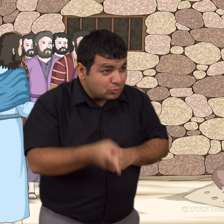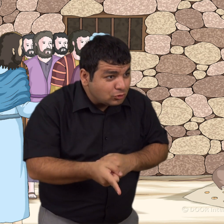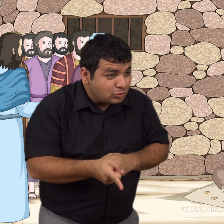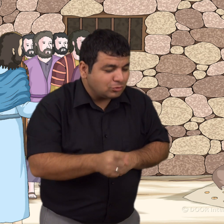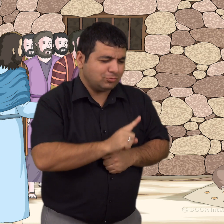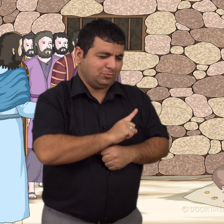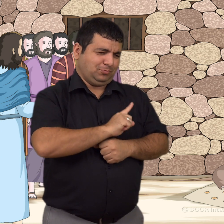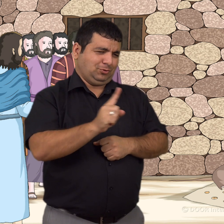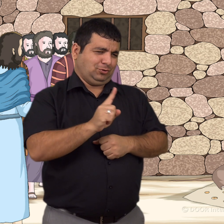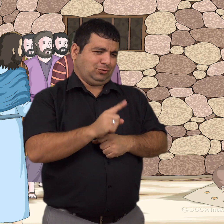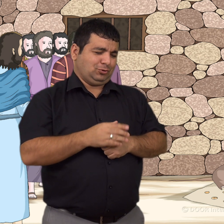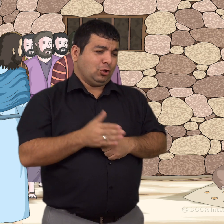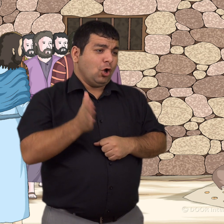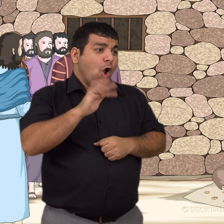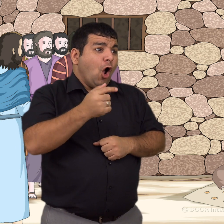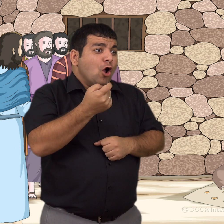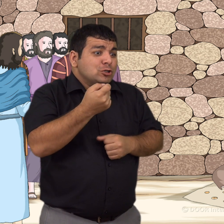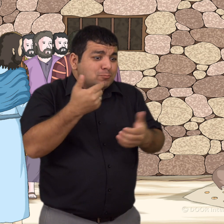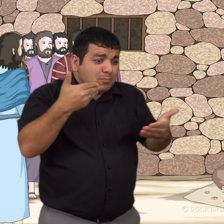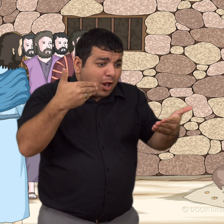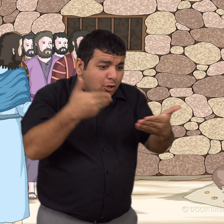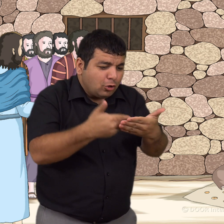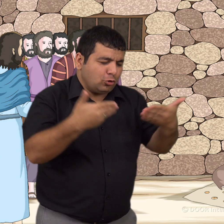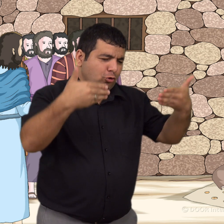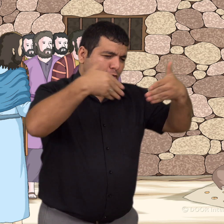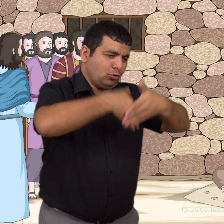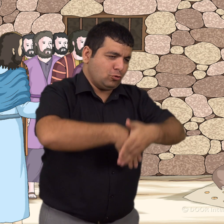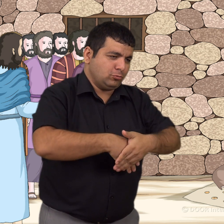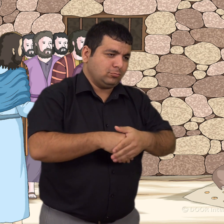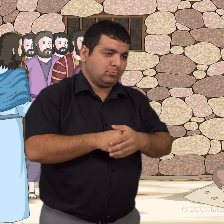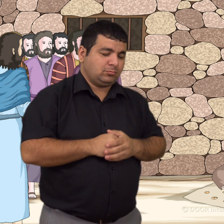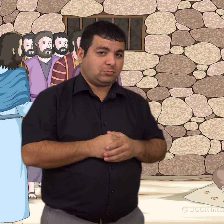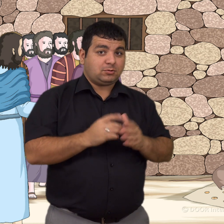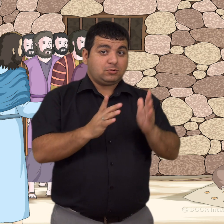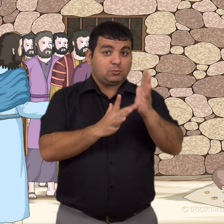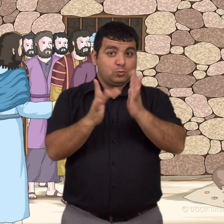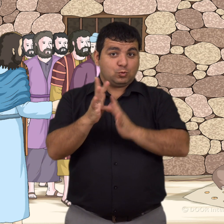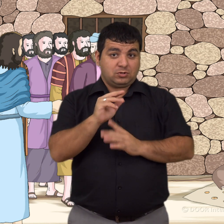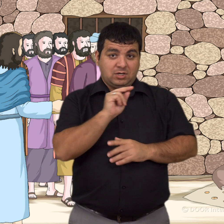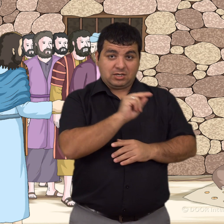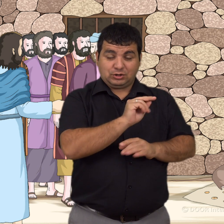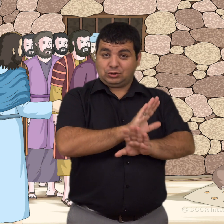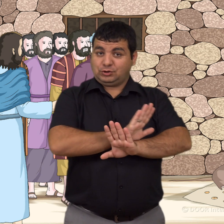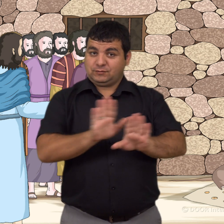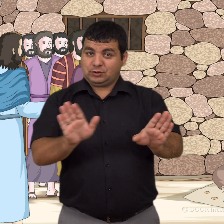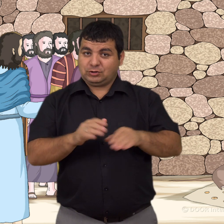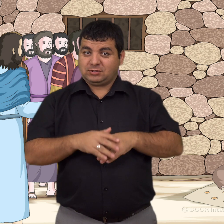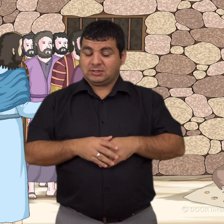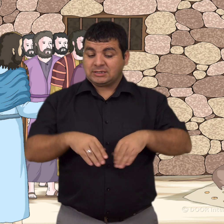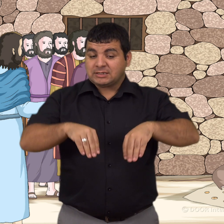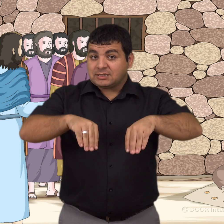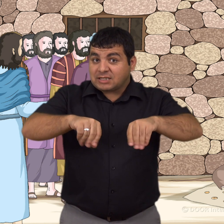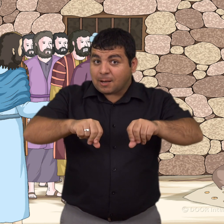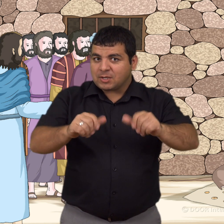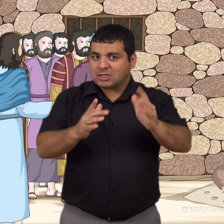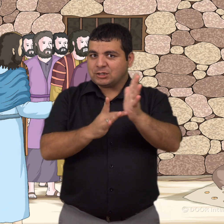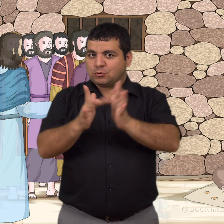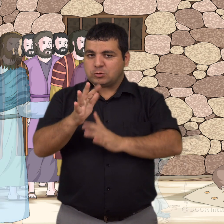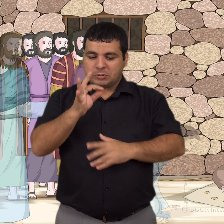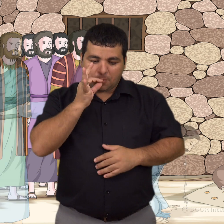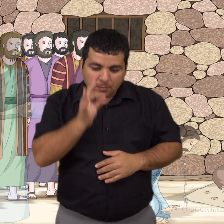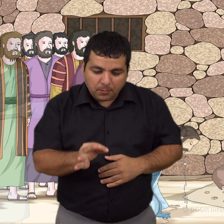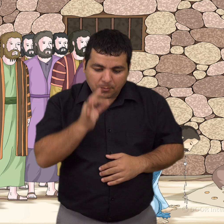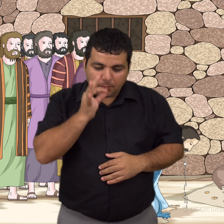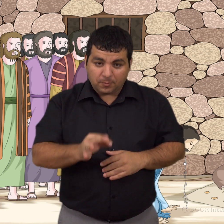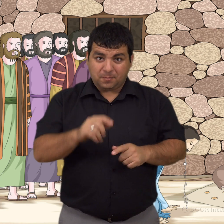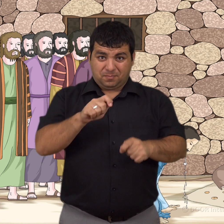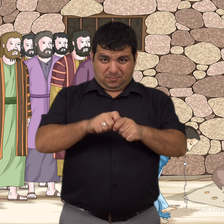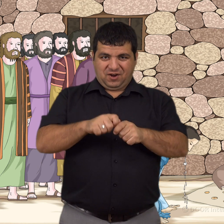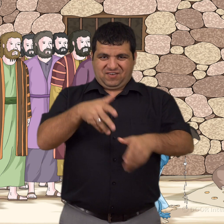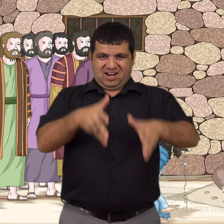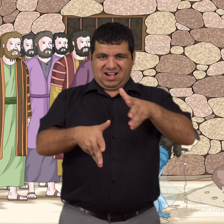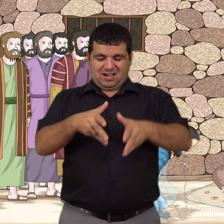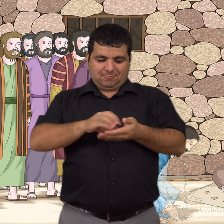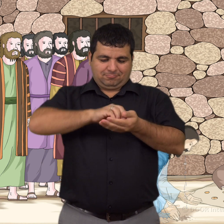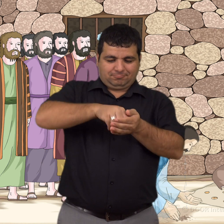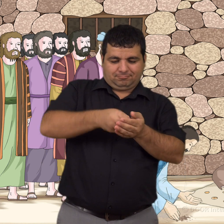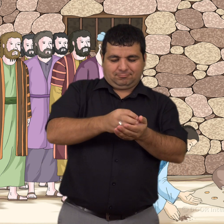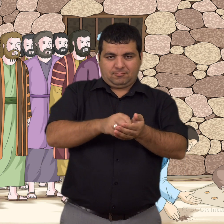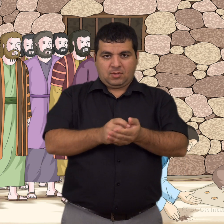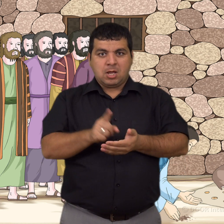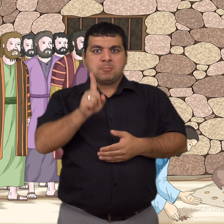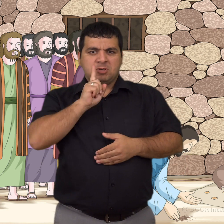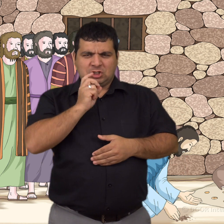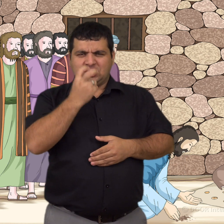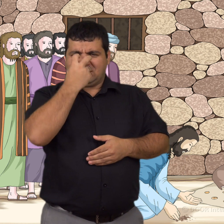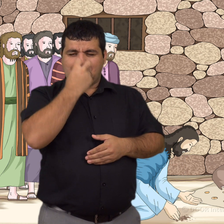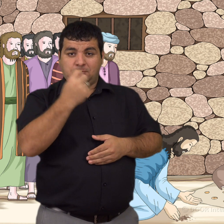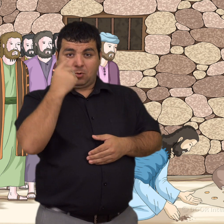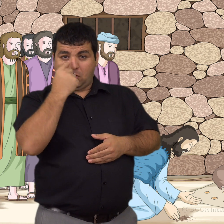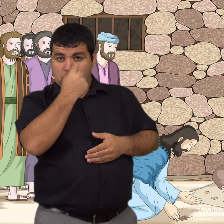While I am in the world, I am the light of the world.”